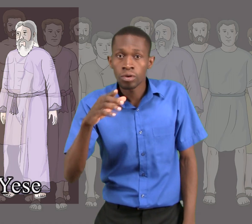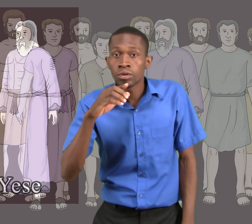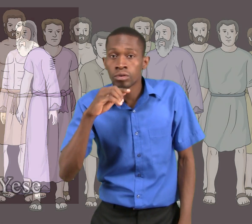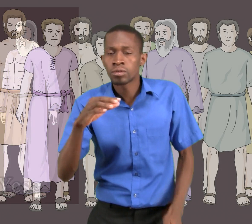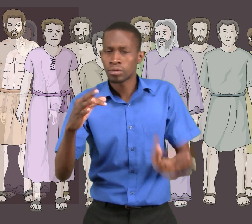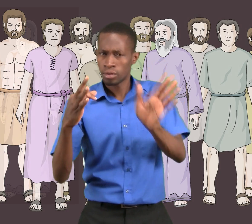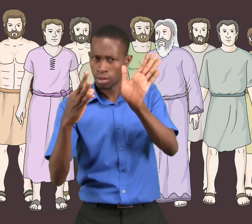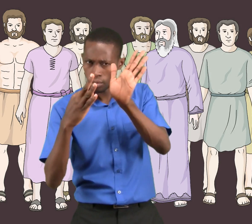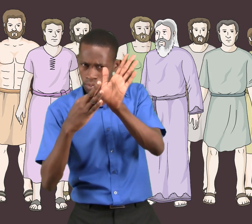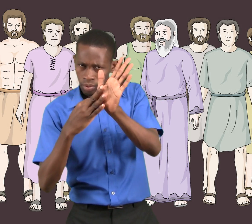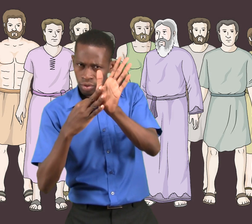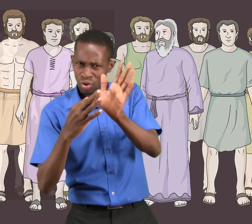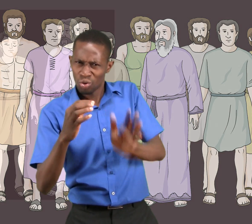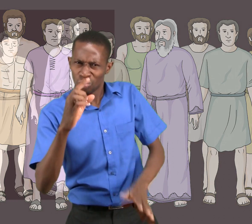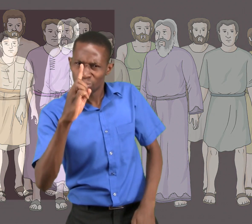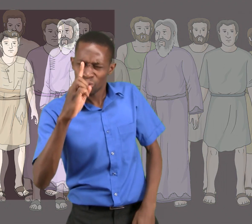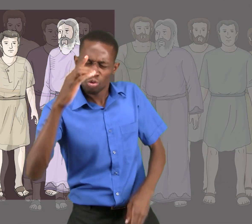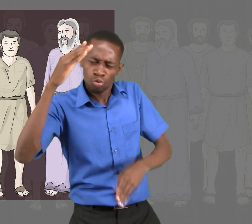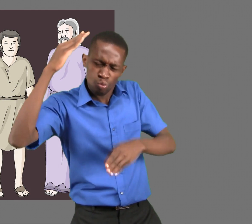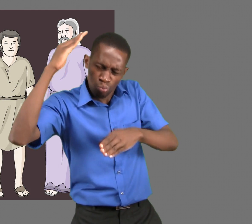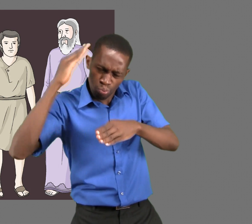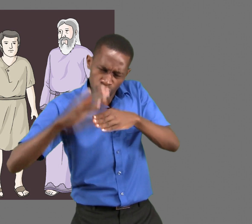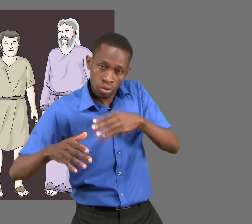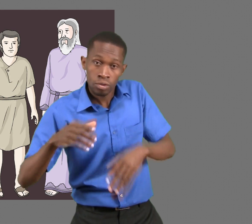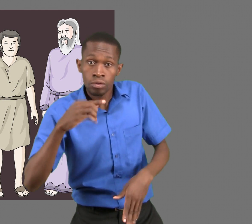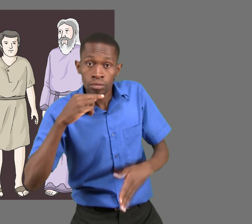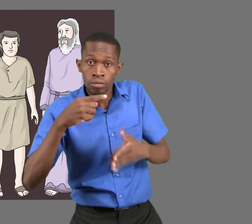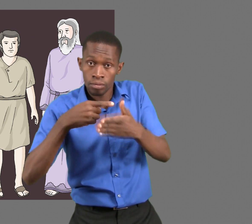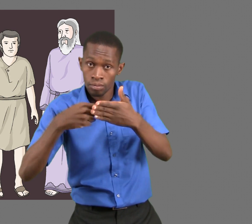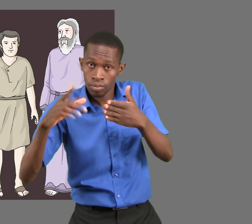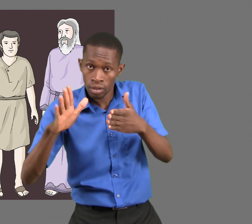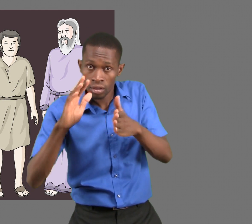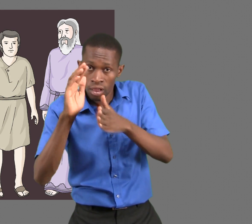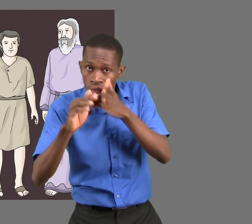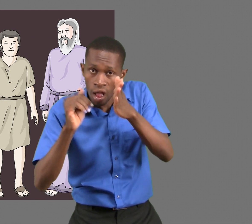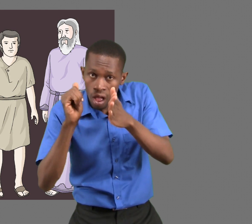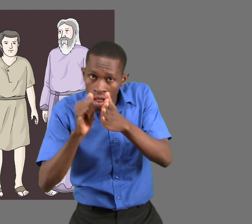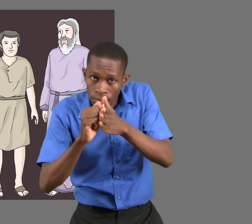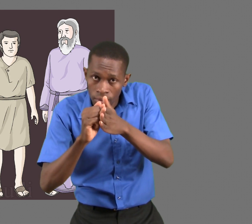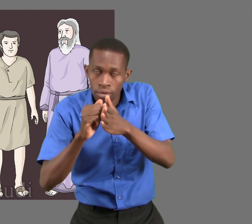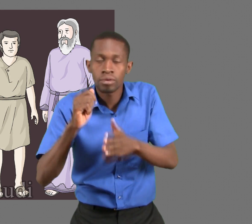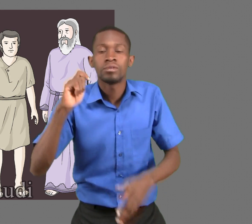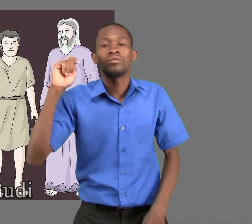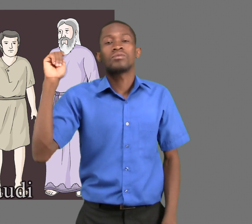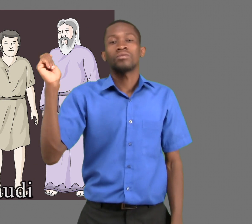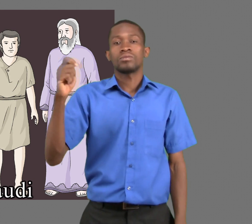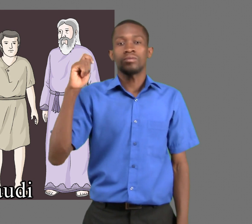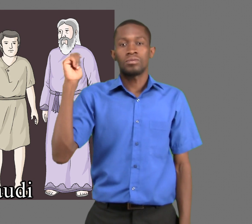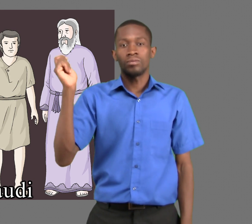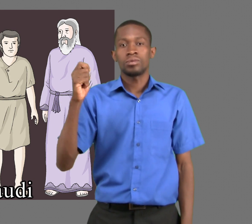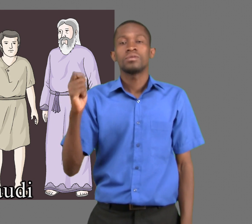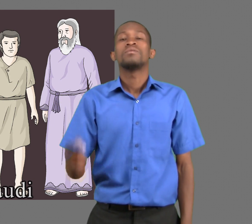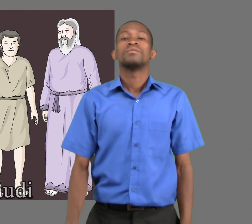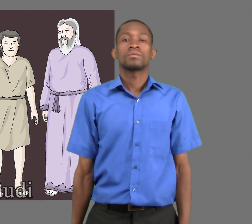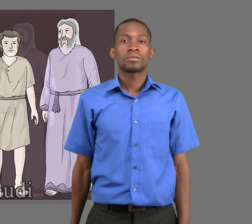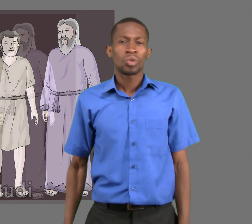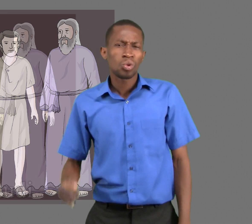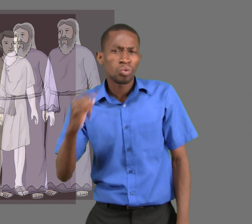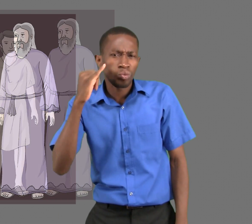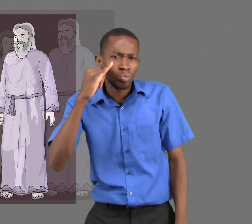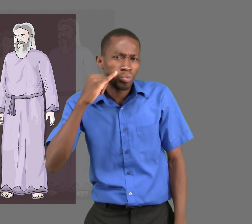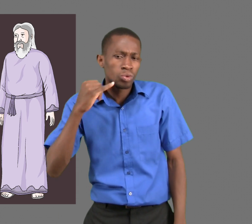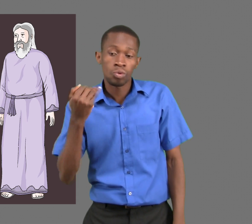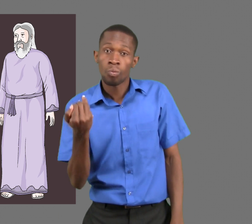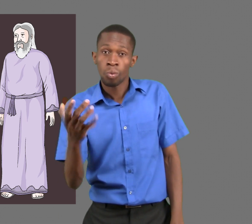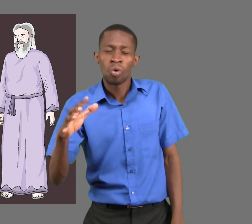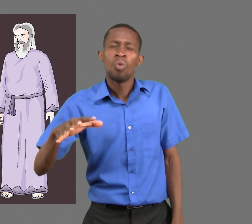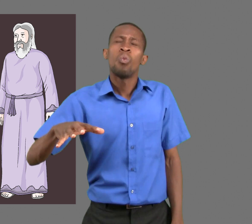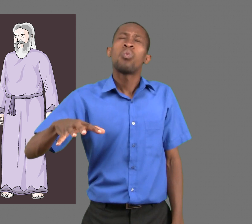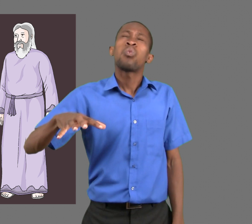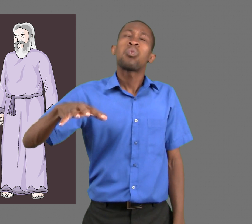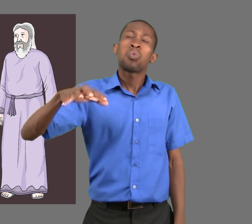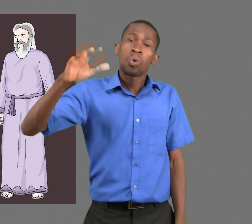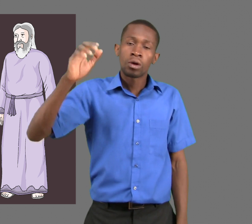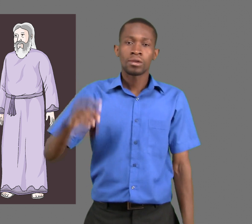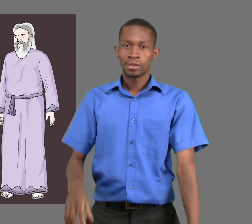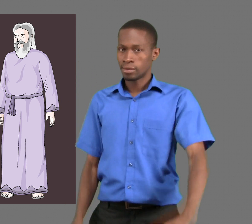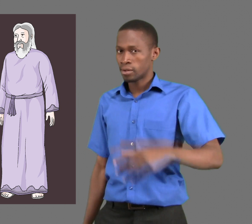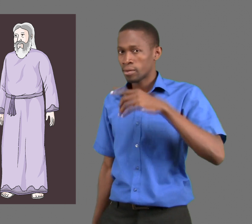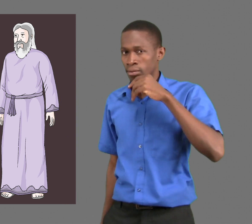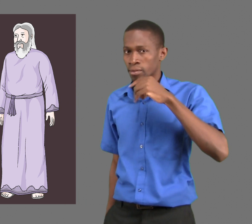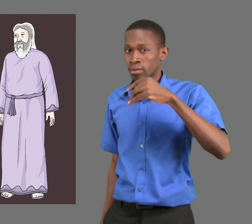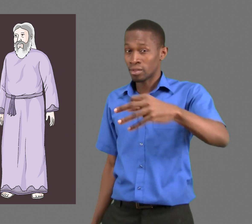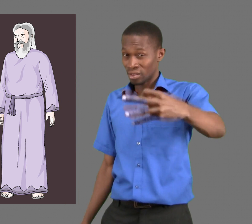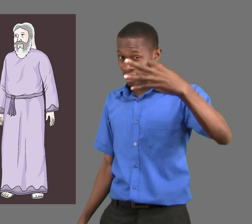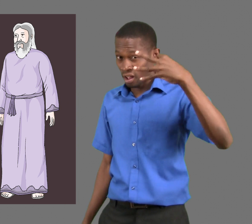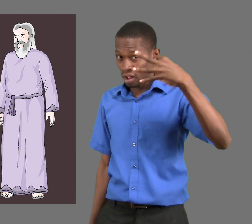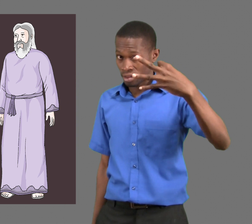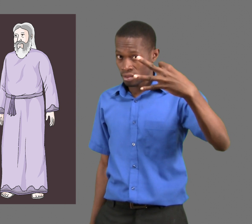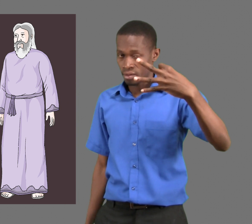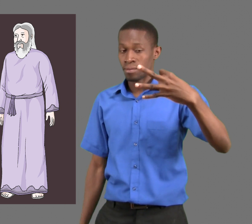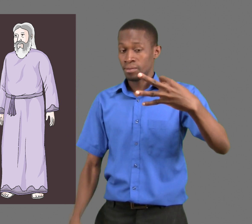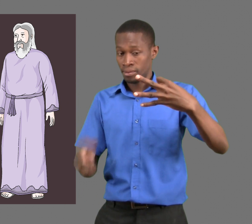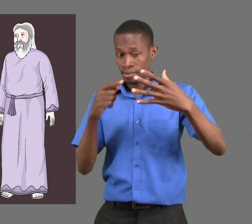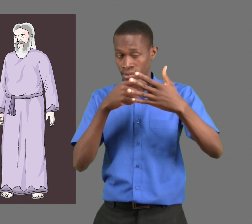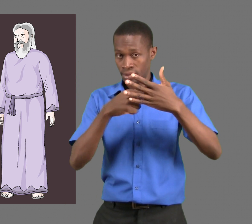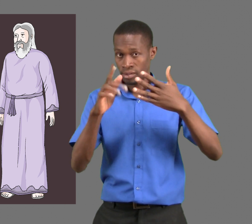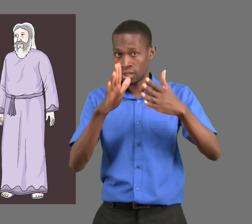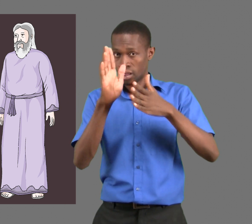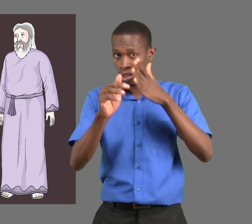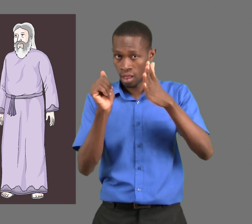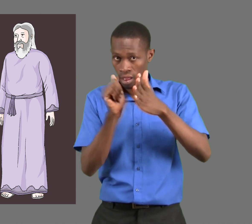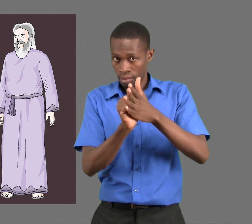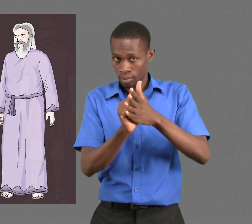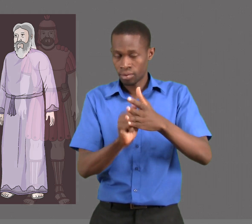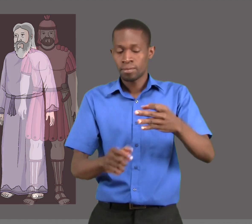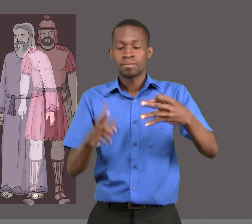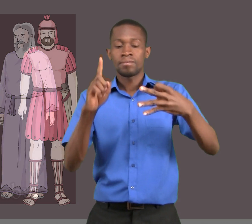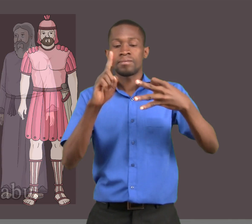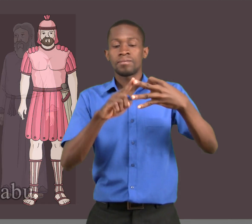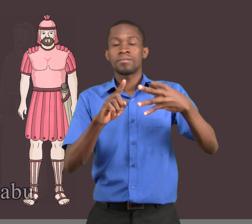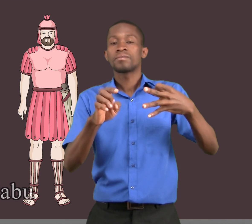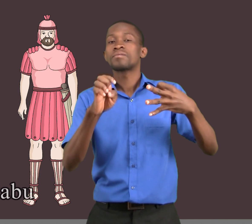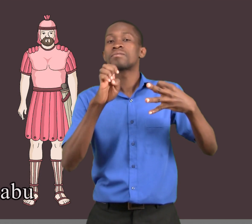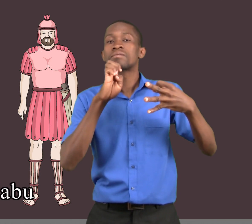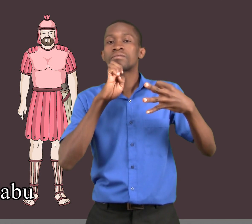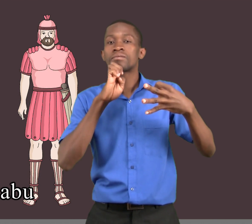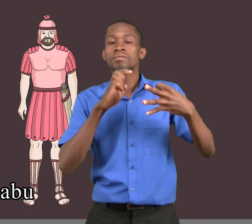And Jesse was old and well along in years.